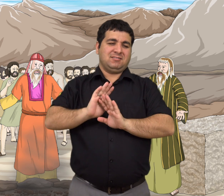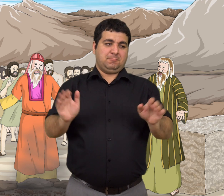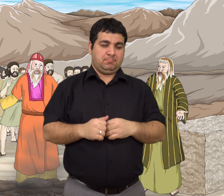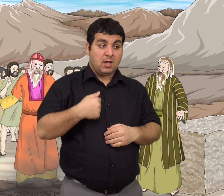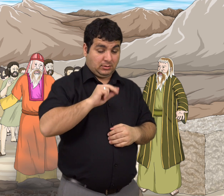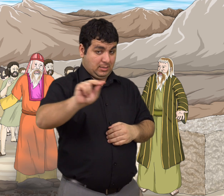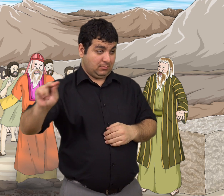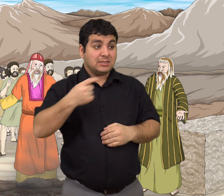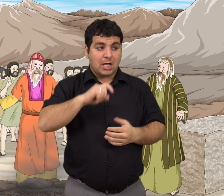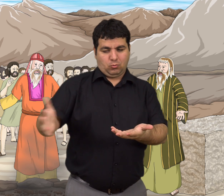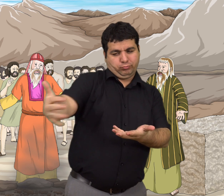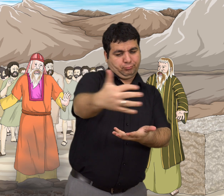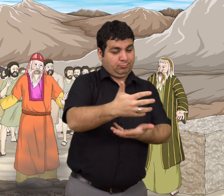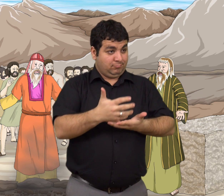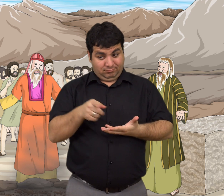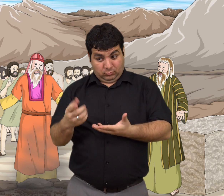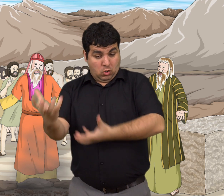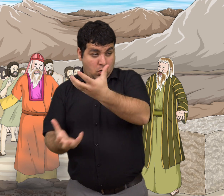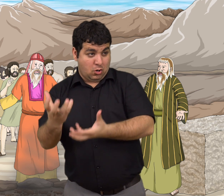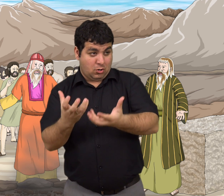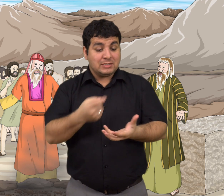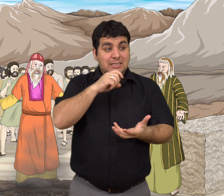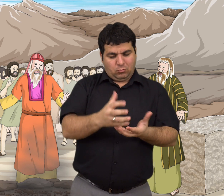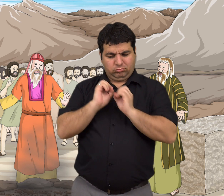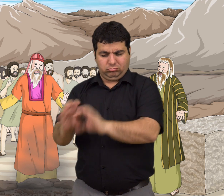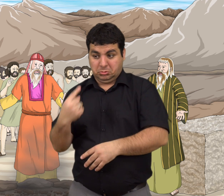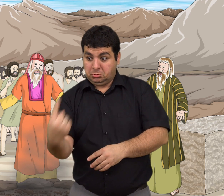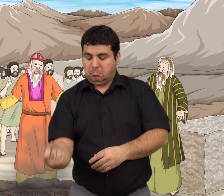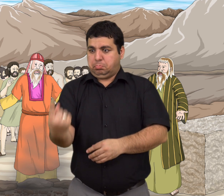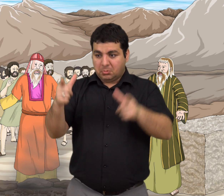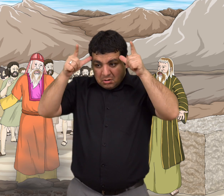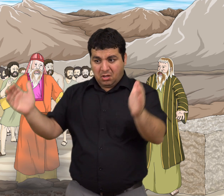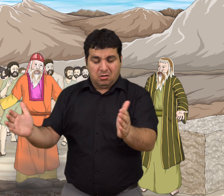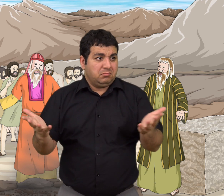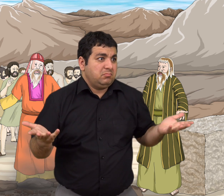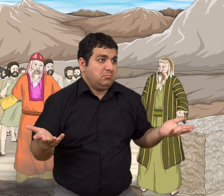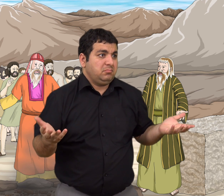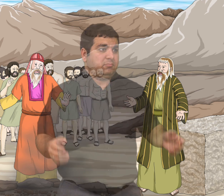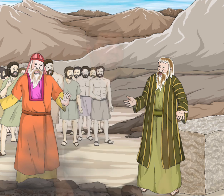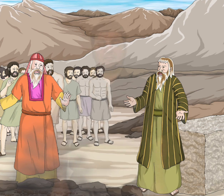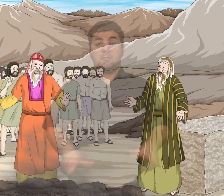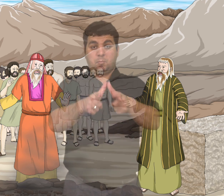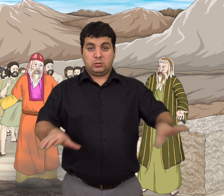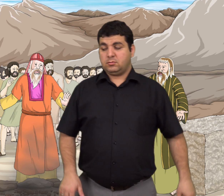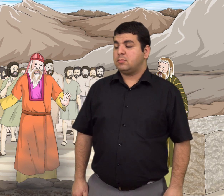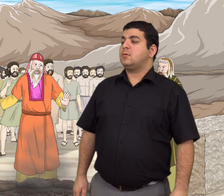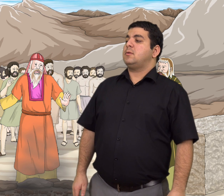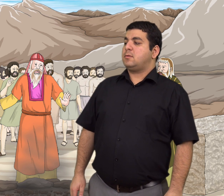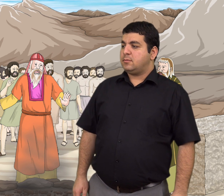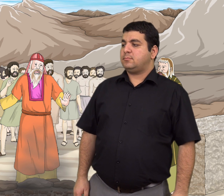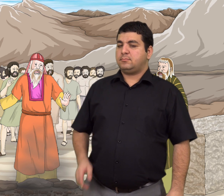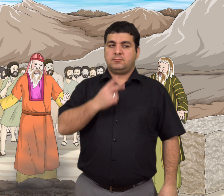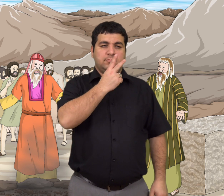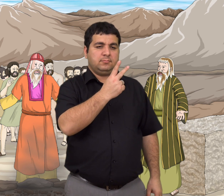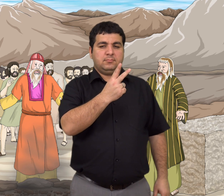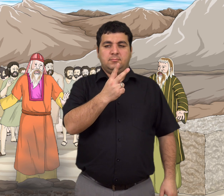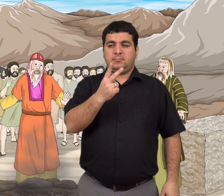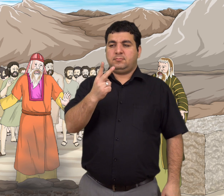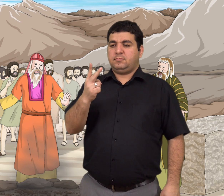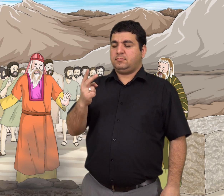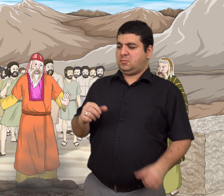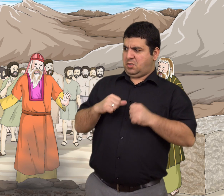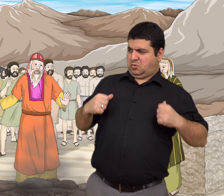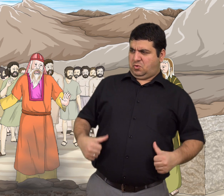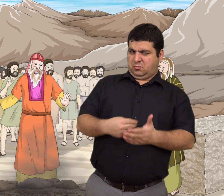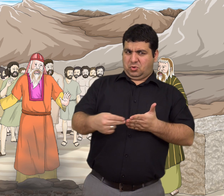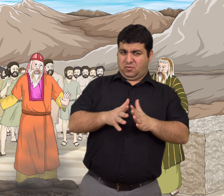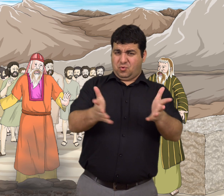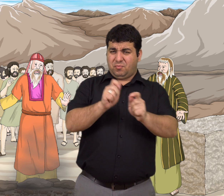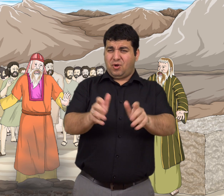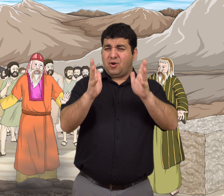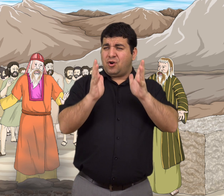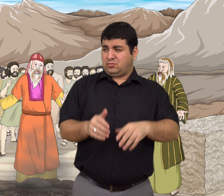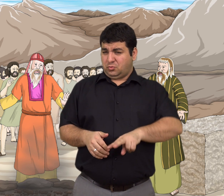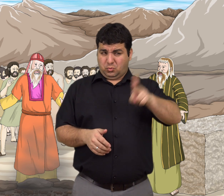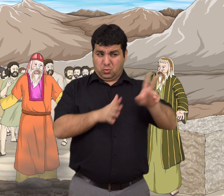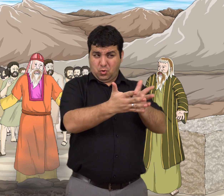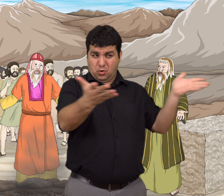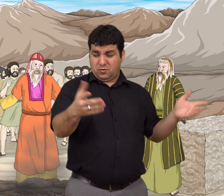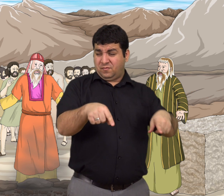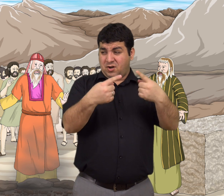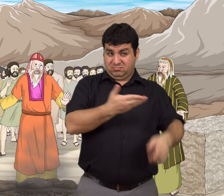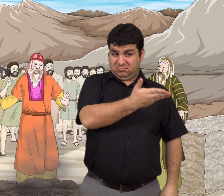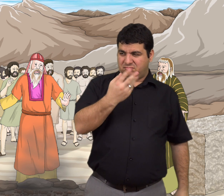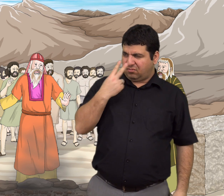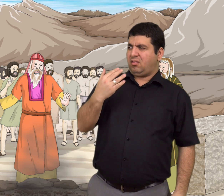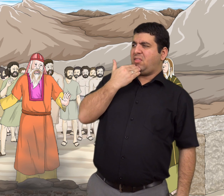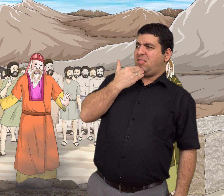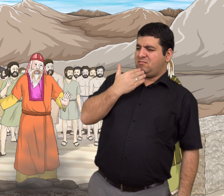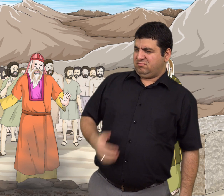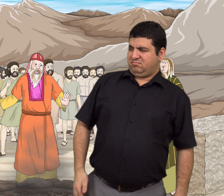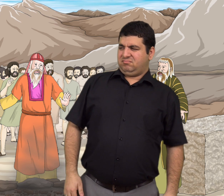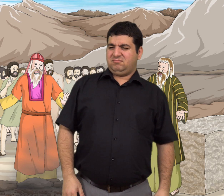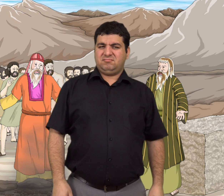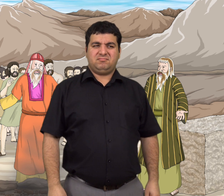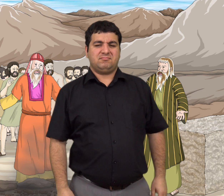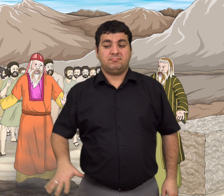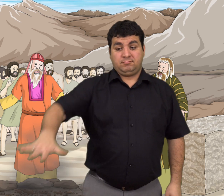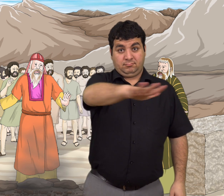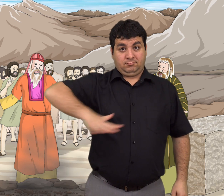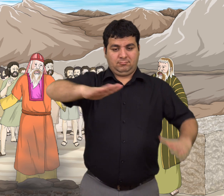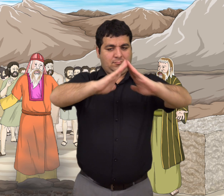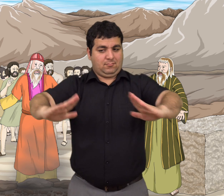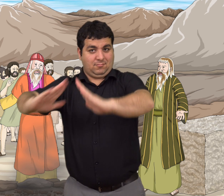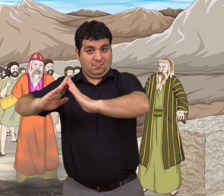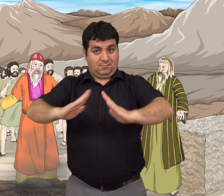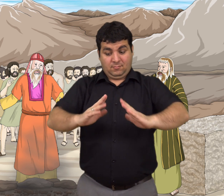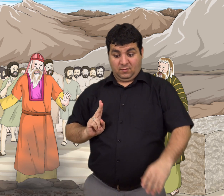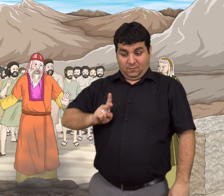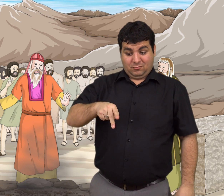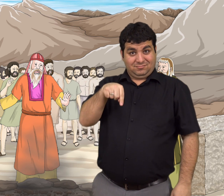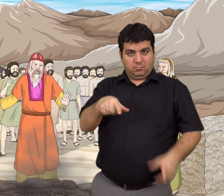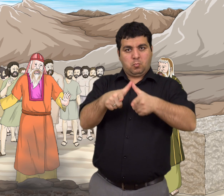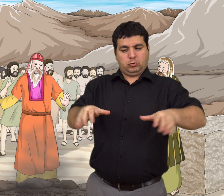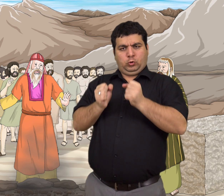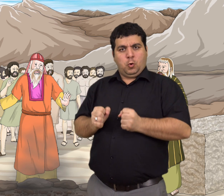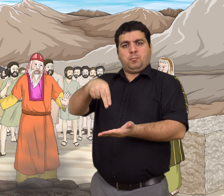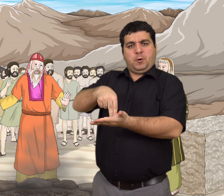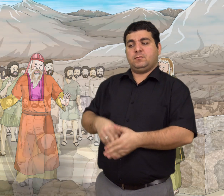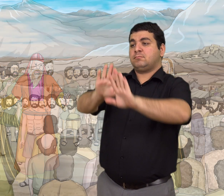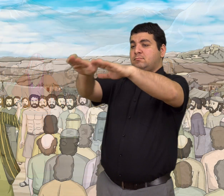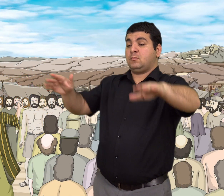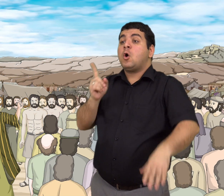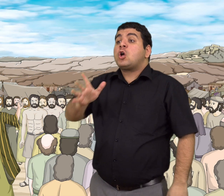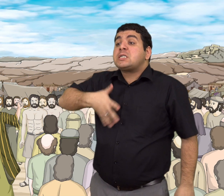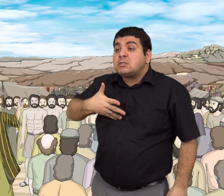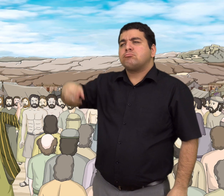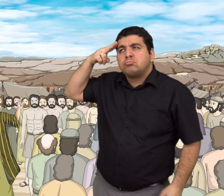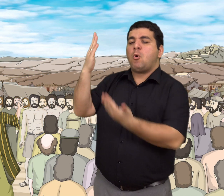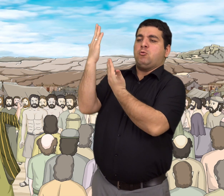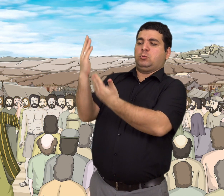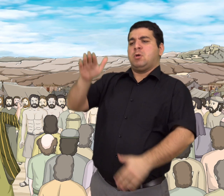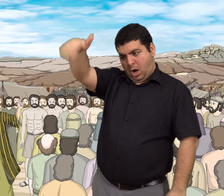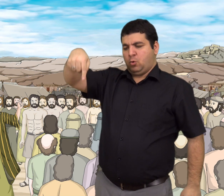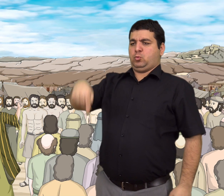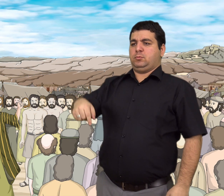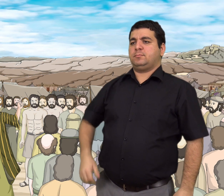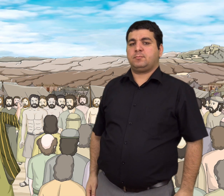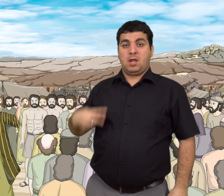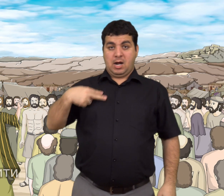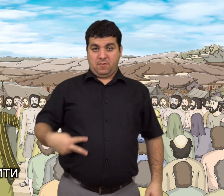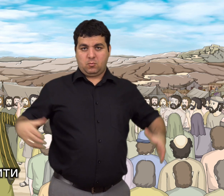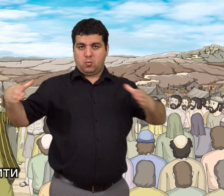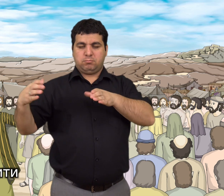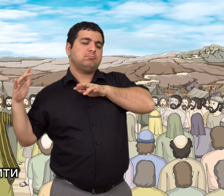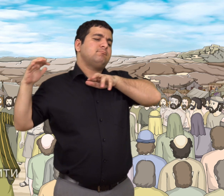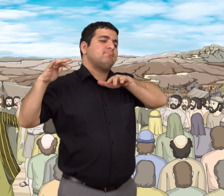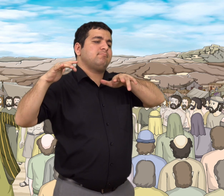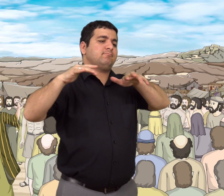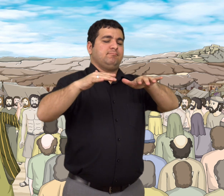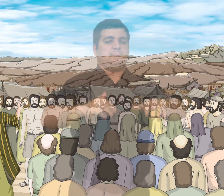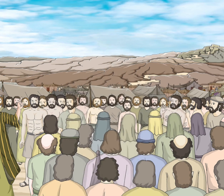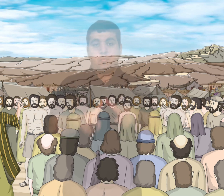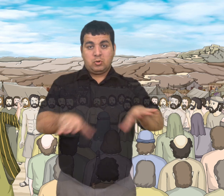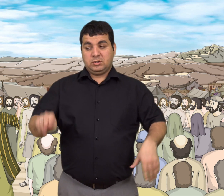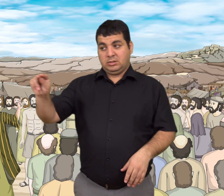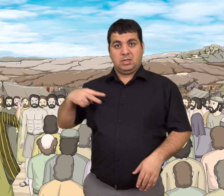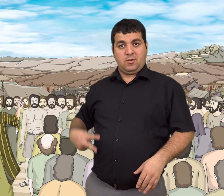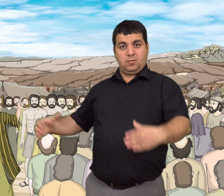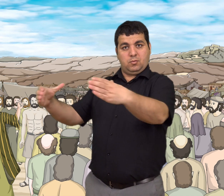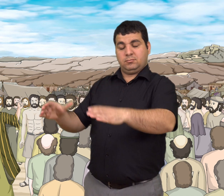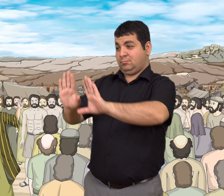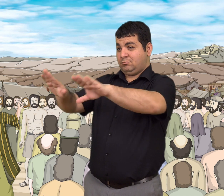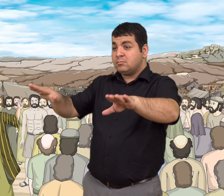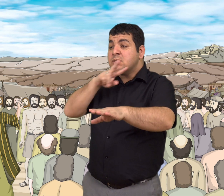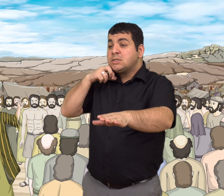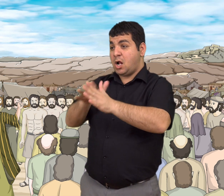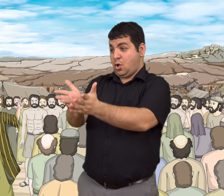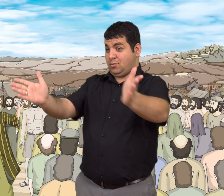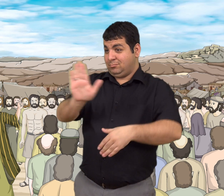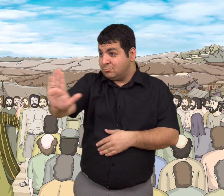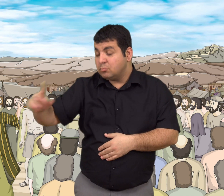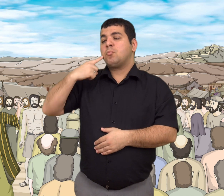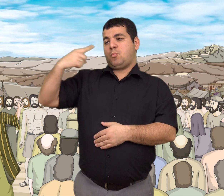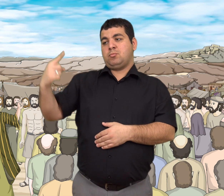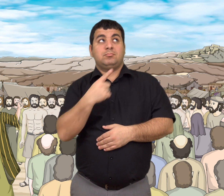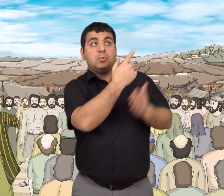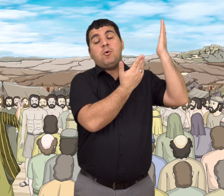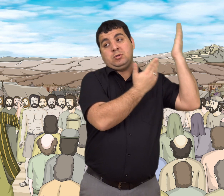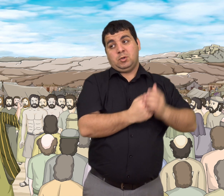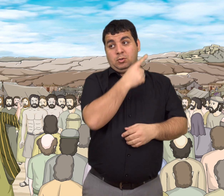So I said to them, ‘Whoever has gold, let him take it off,’ and they gave it to me. And when I threw it into the fire, out came this calf!” Moses saw that the people were out of control, for Aaron had let them run wild and become a laughingstock to their enemies. So Moses stood at the entrance to the camp and said, “Whoever is for the LORD, come to me.”